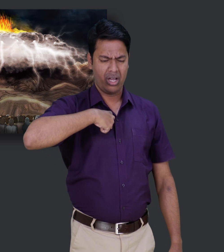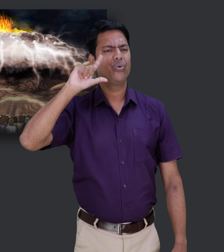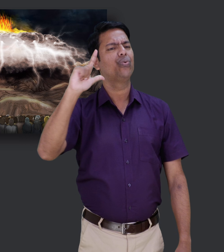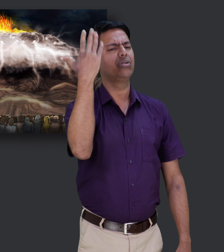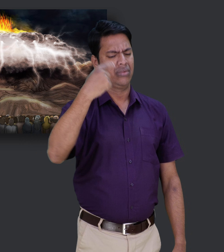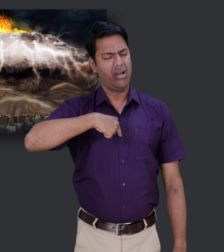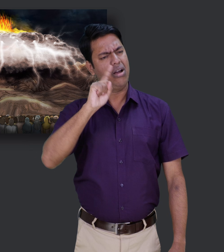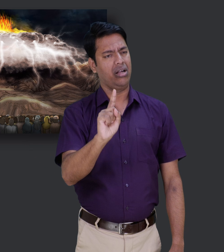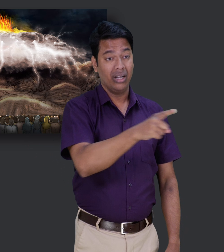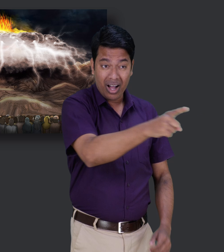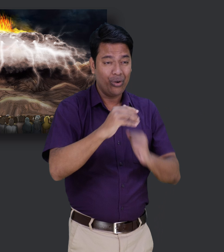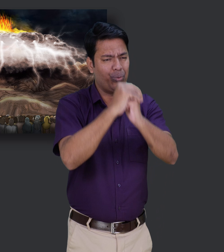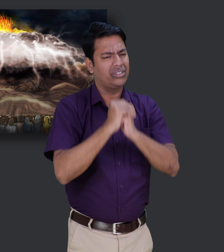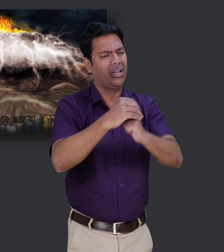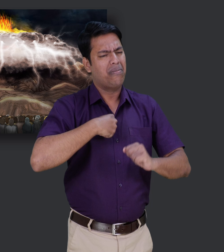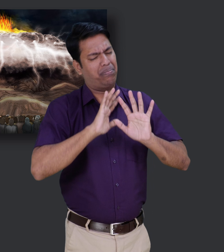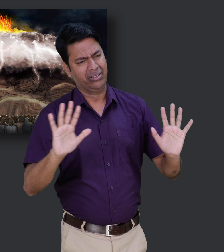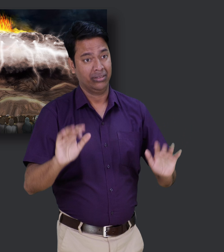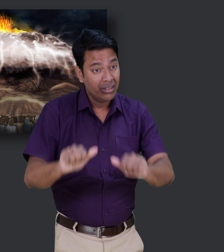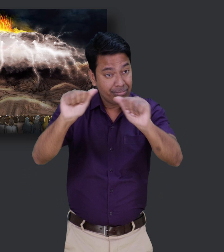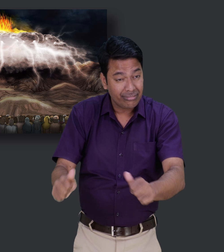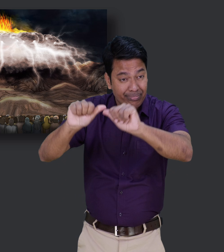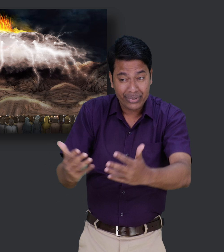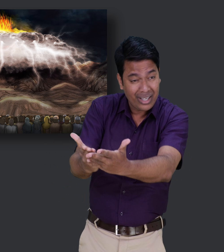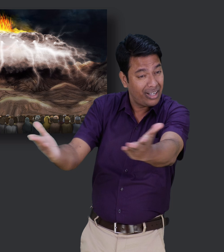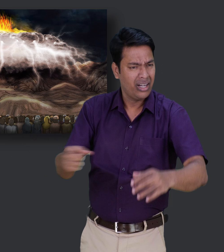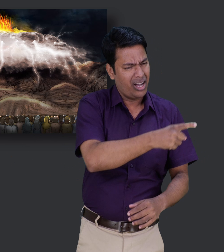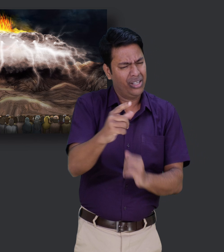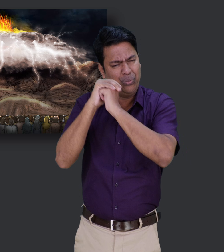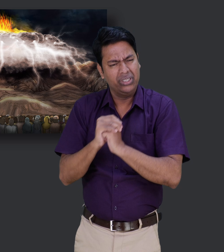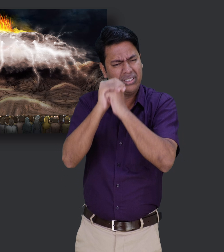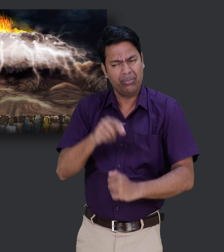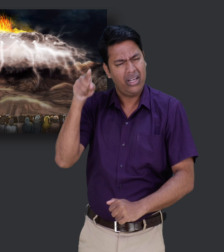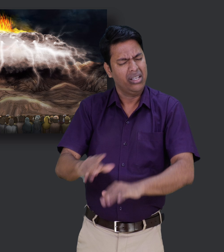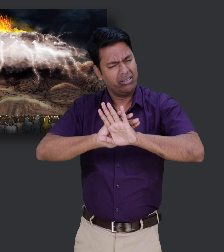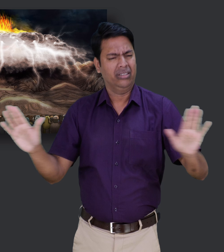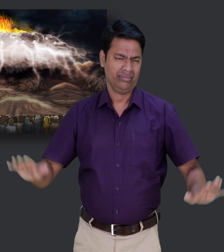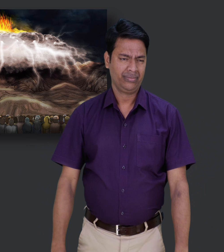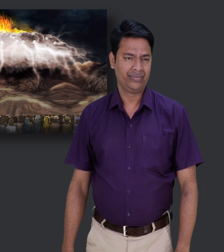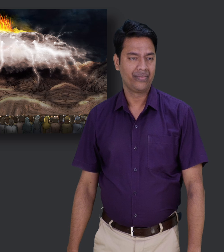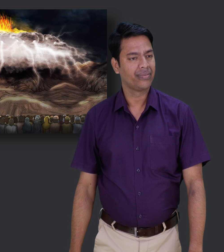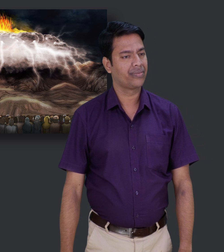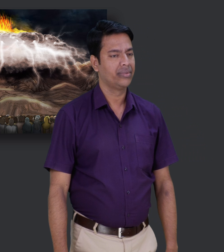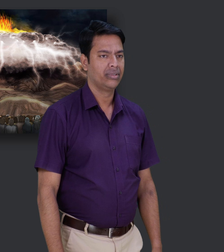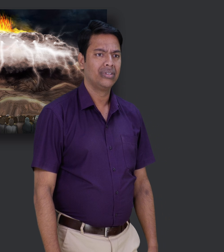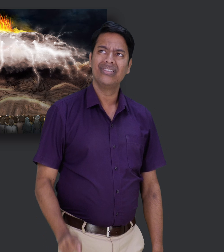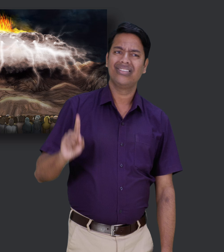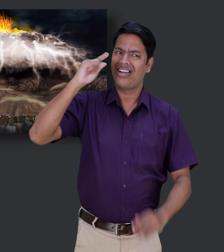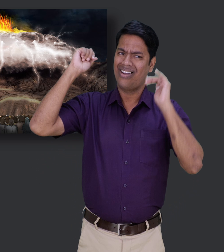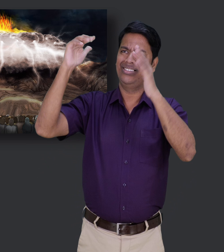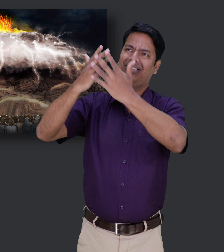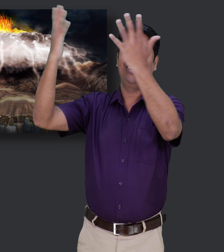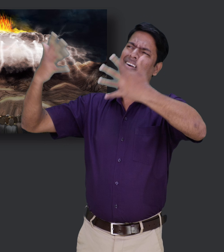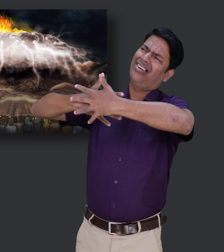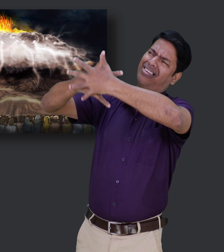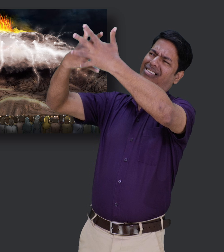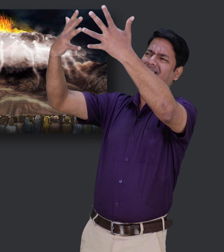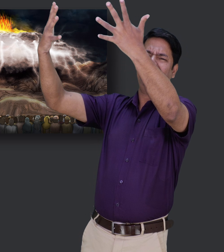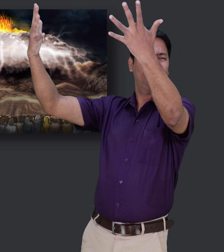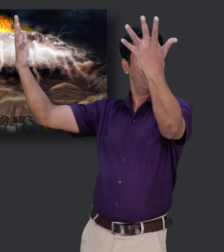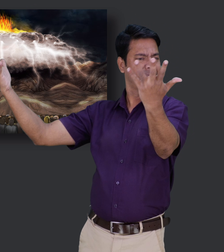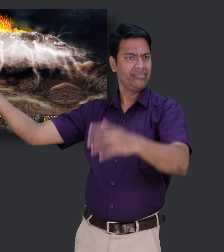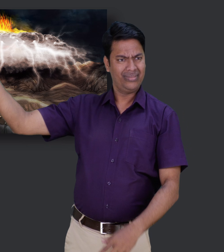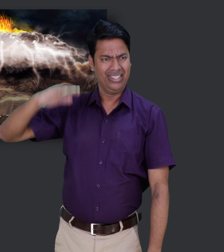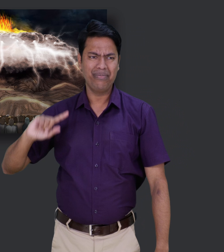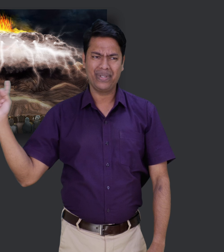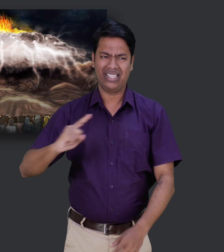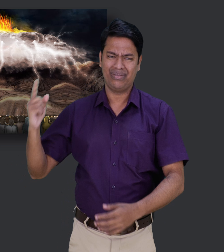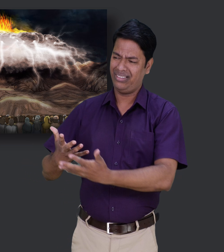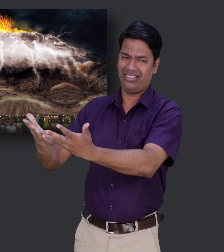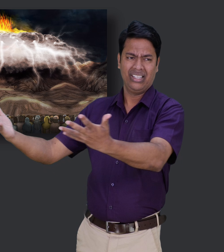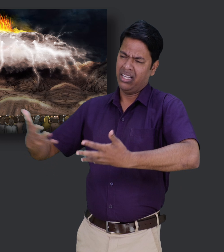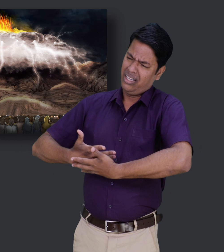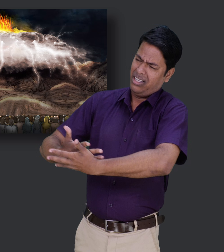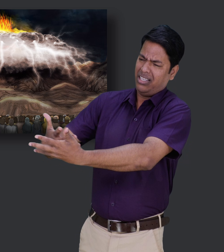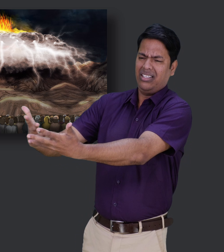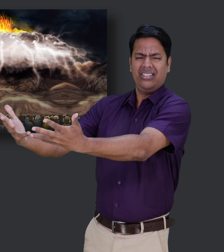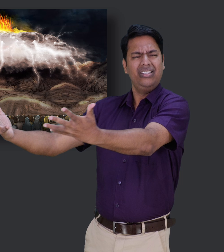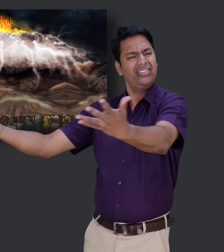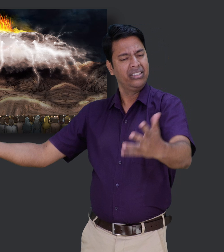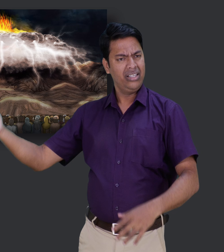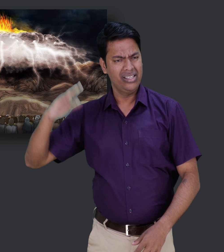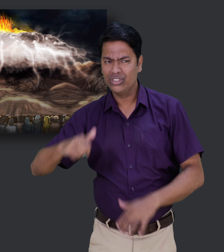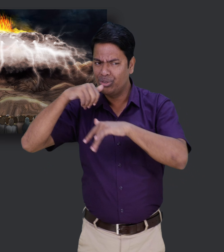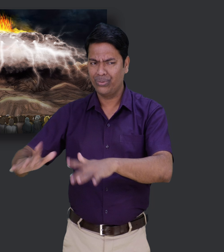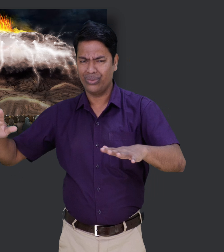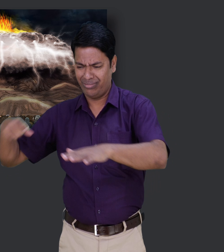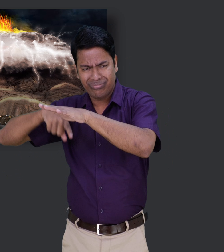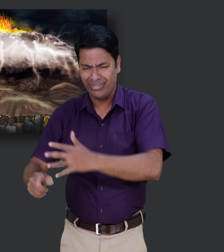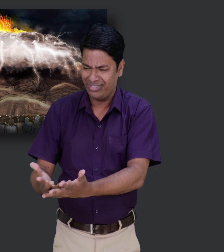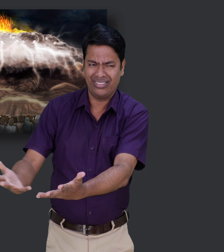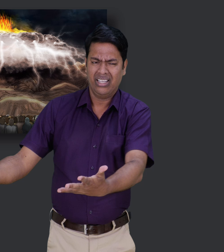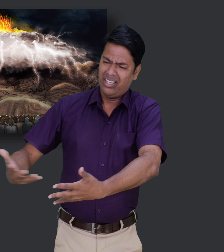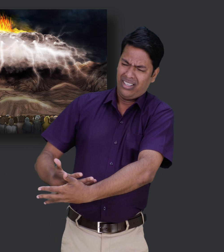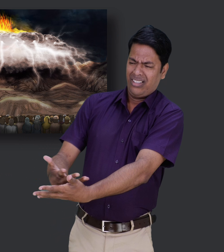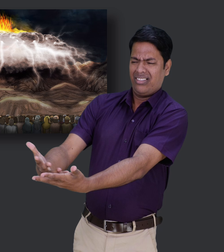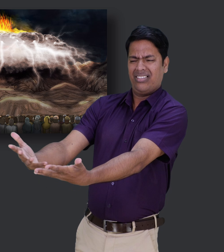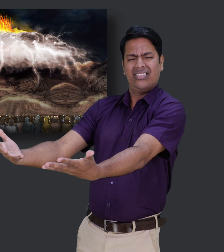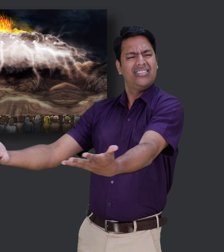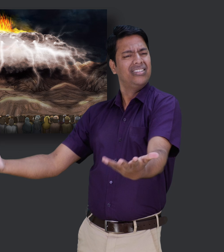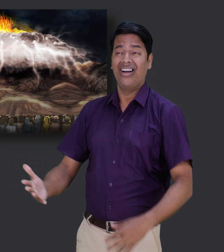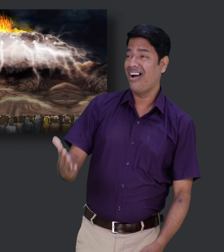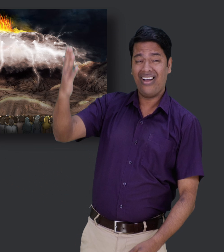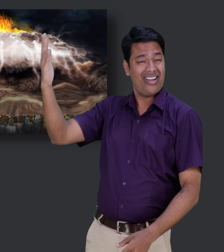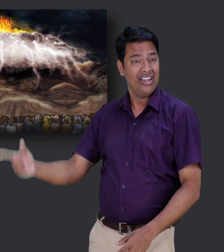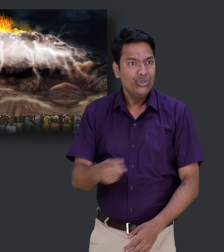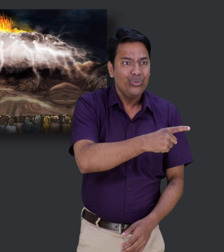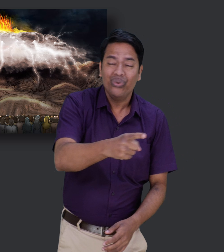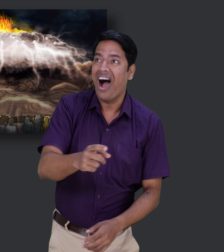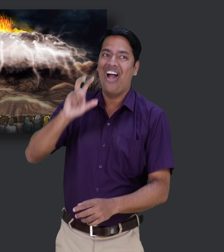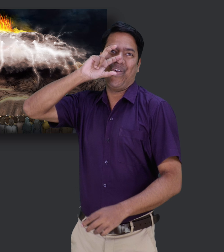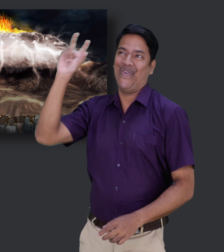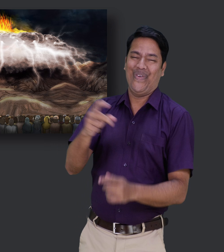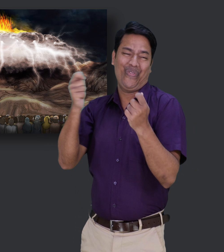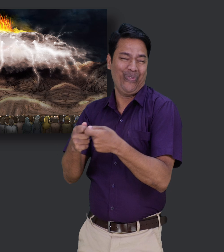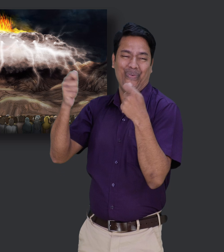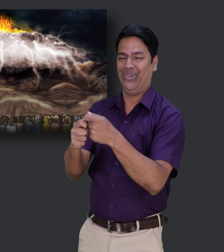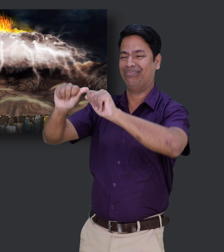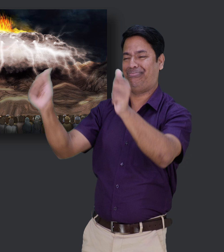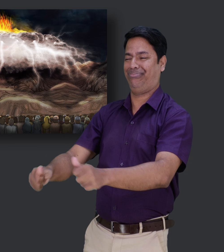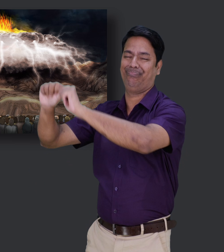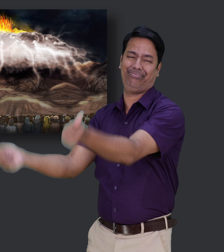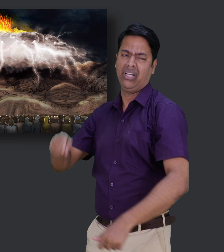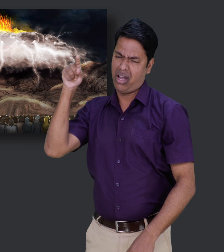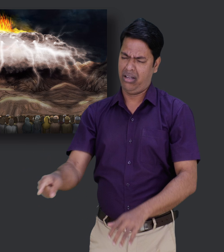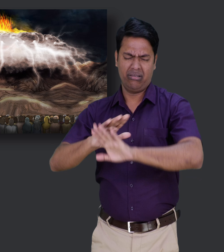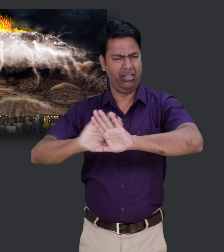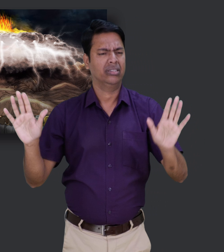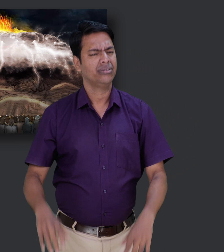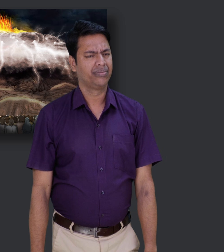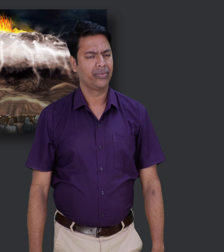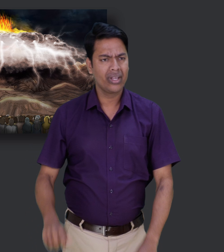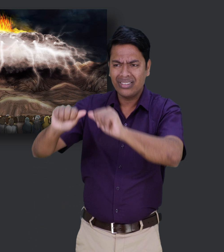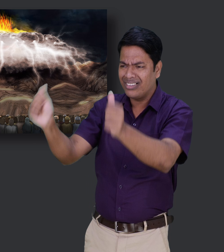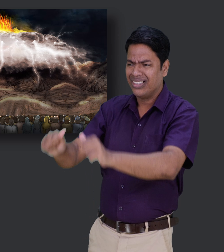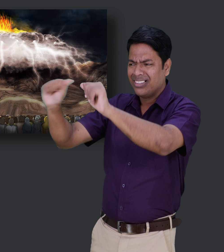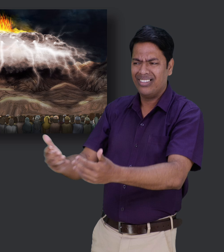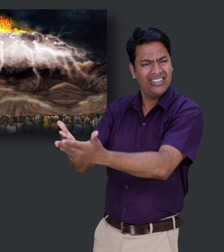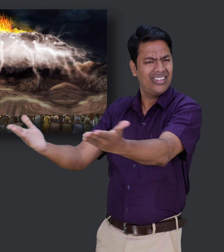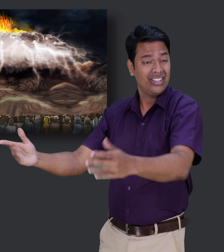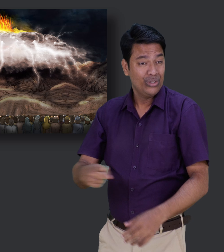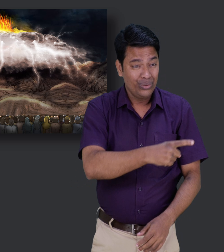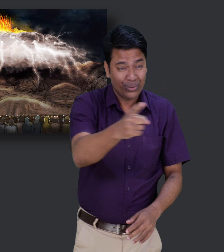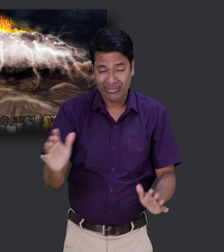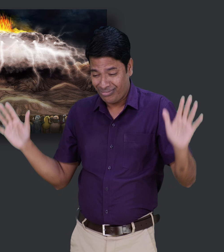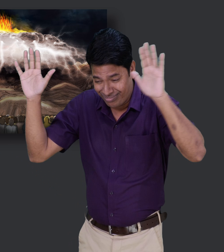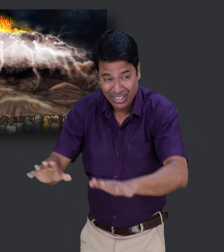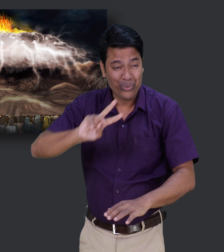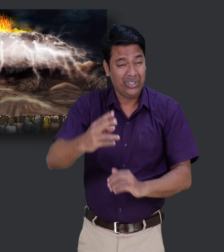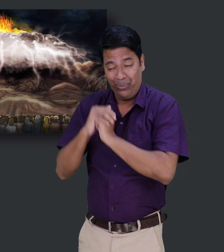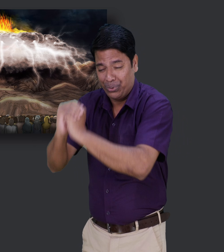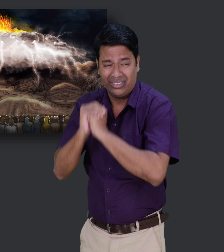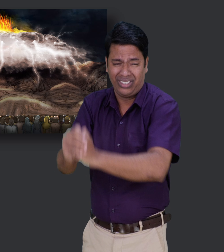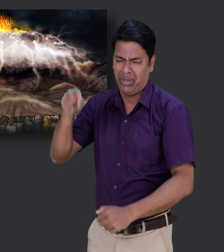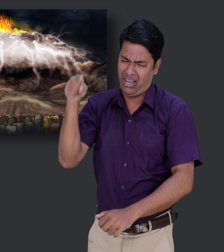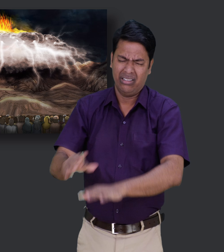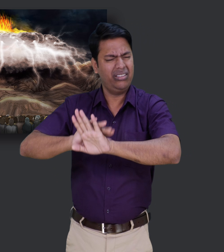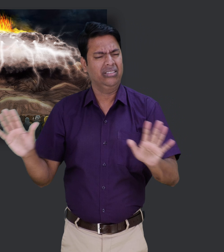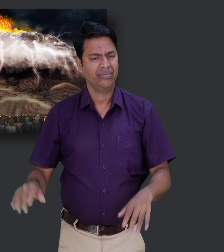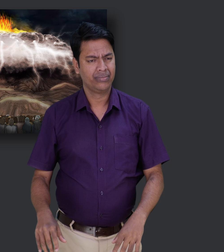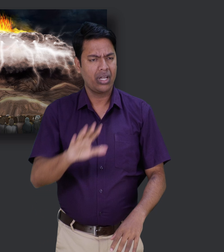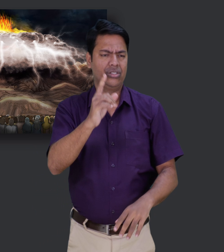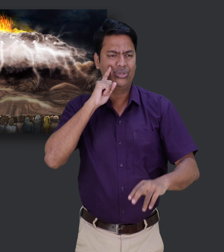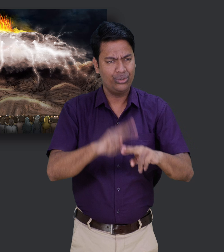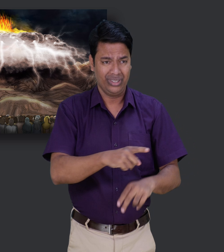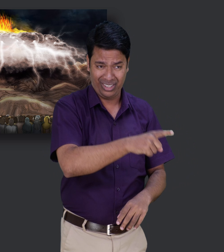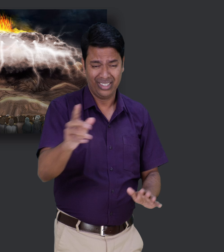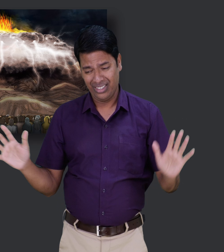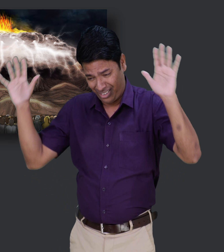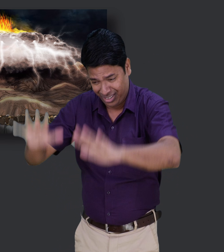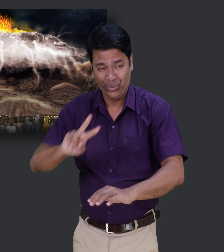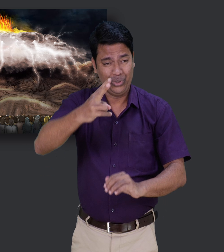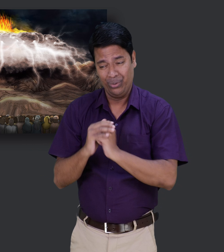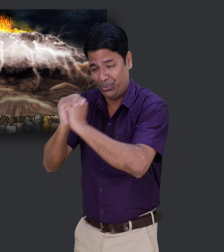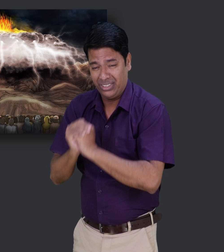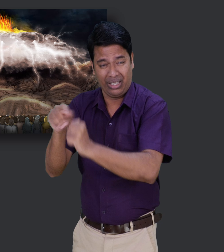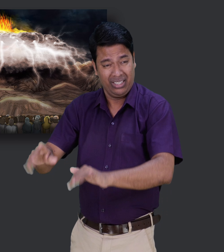You shall not make for yourself an idol in the form of anything in the heavens above, on the earth below, or in the waters beneath. You shall not bow down to them or worship them;